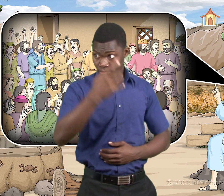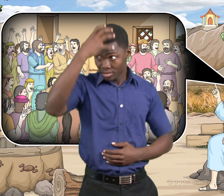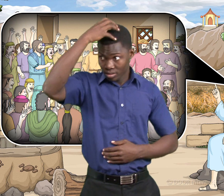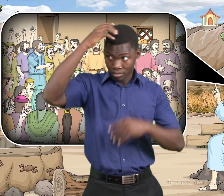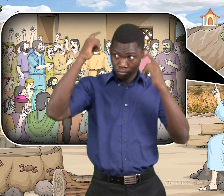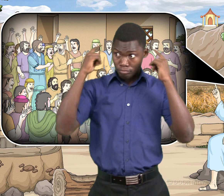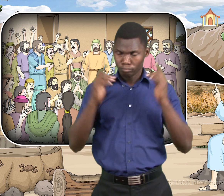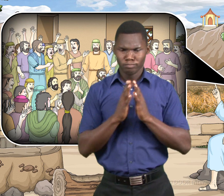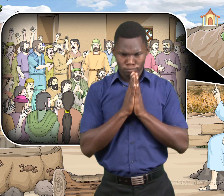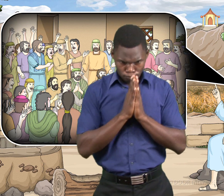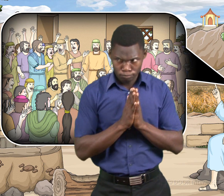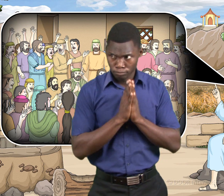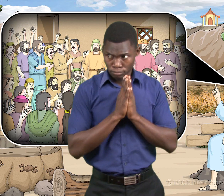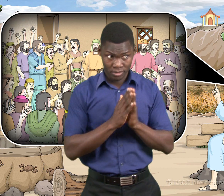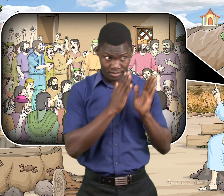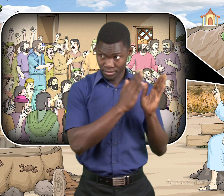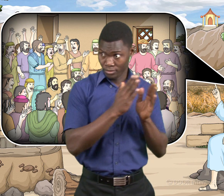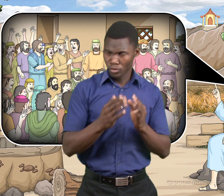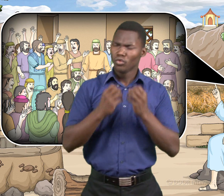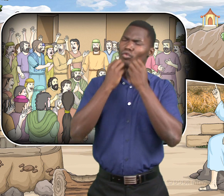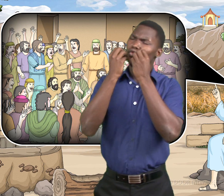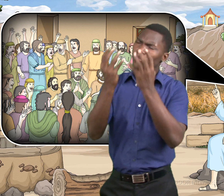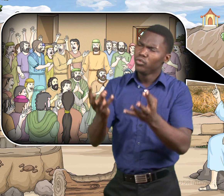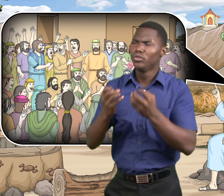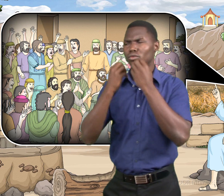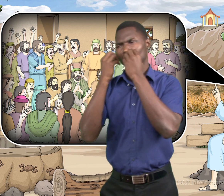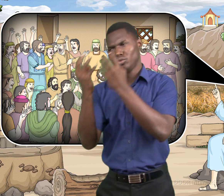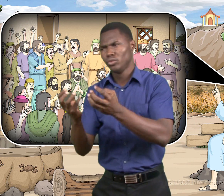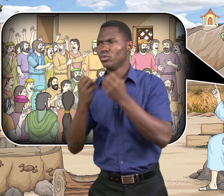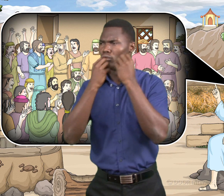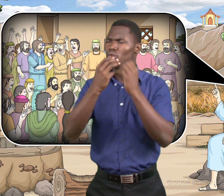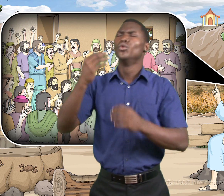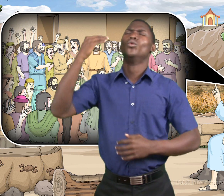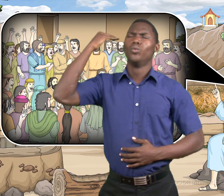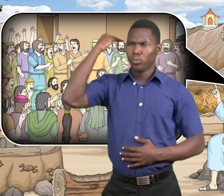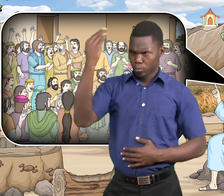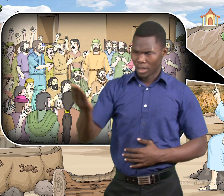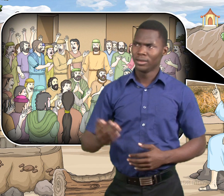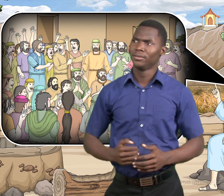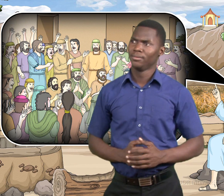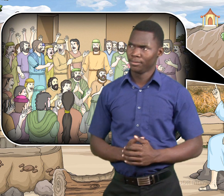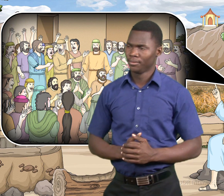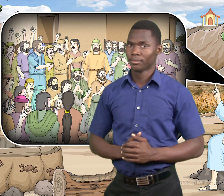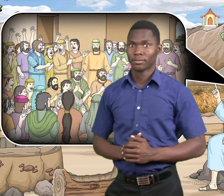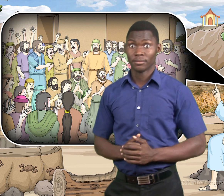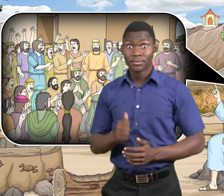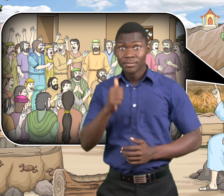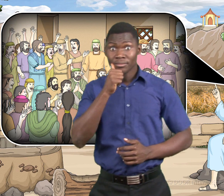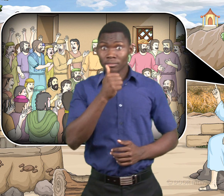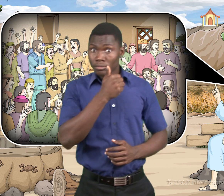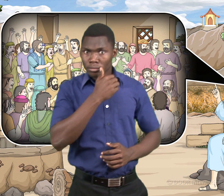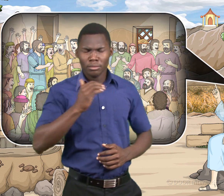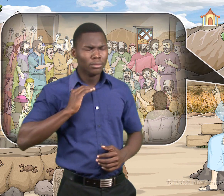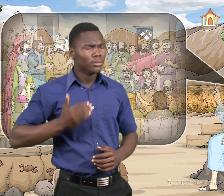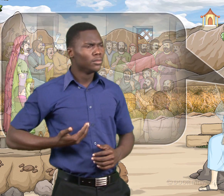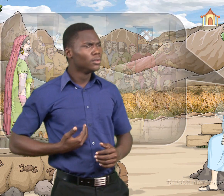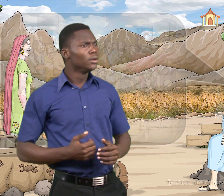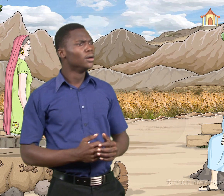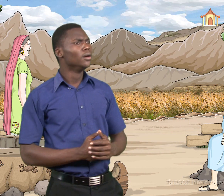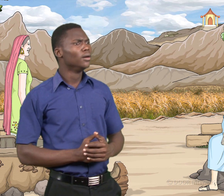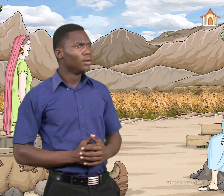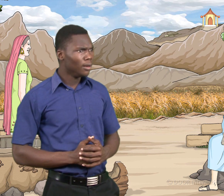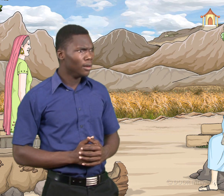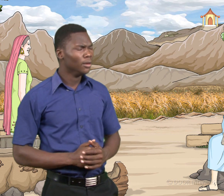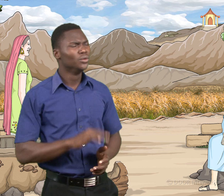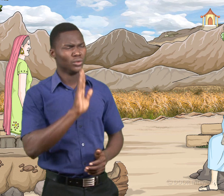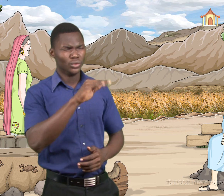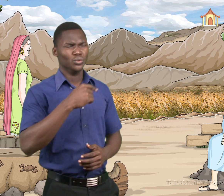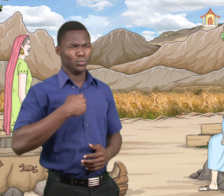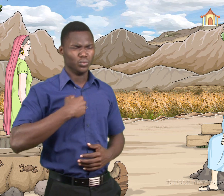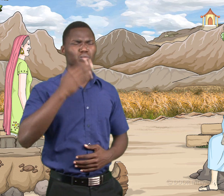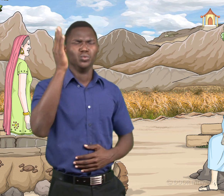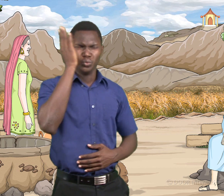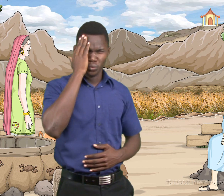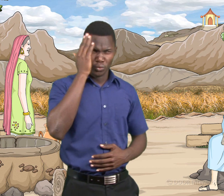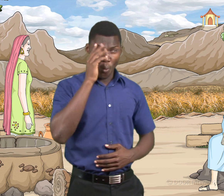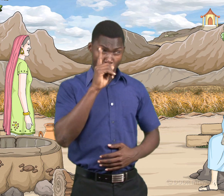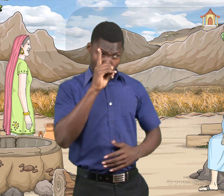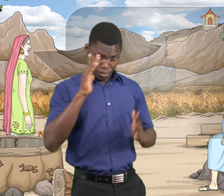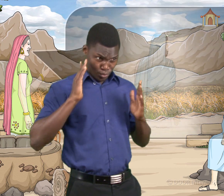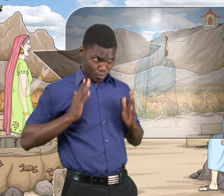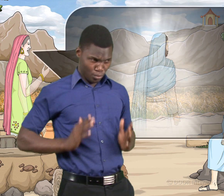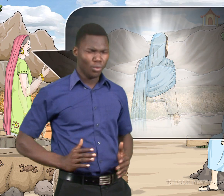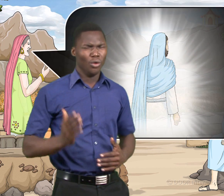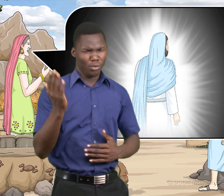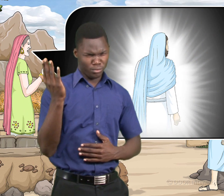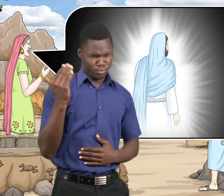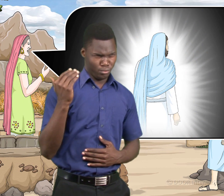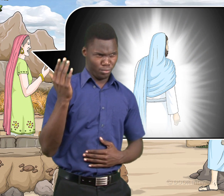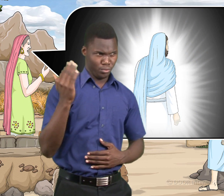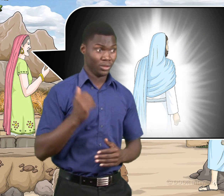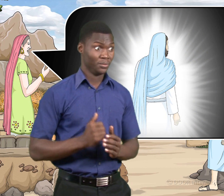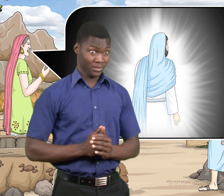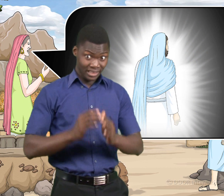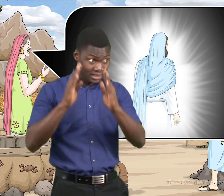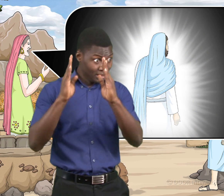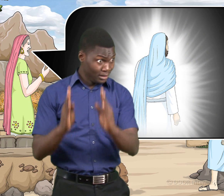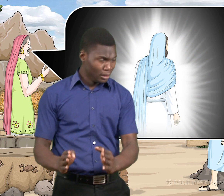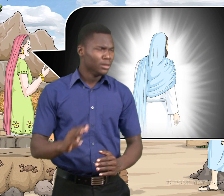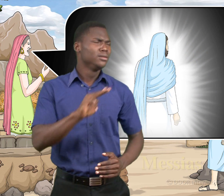God is Spirit, and His worshipers must worship Him in spirit and in truth.”